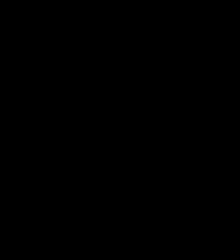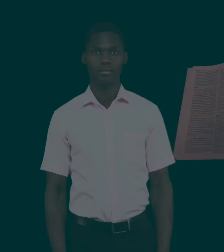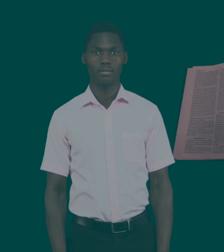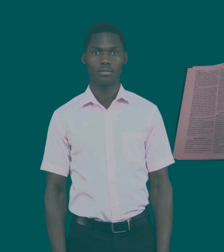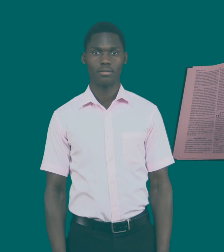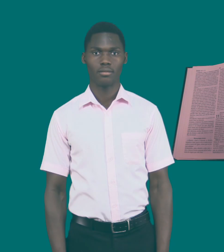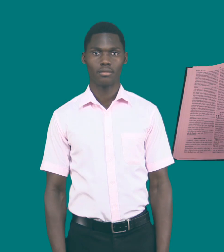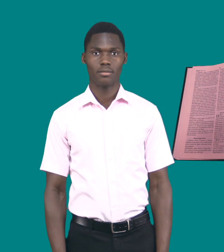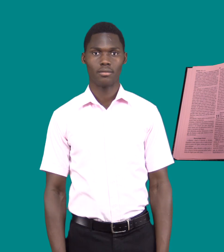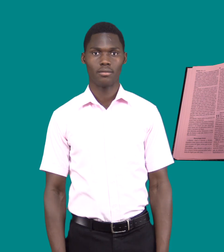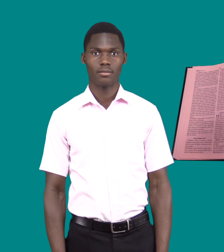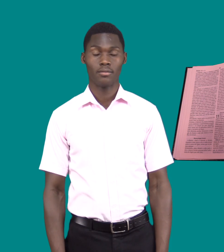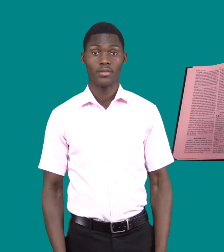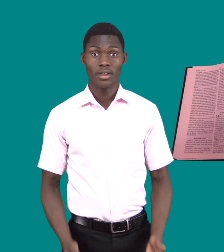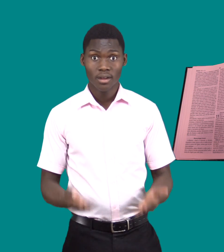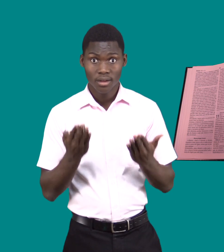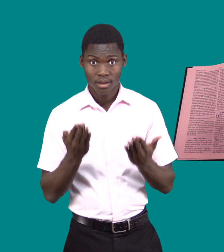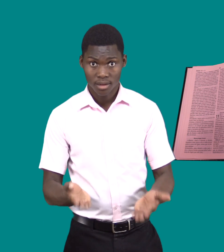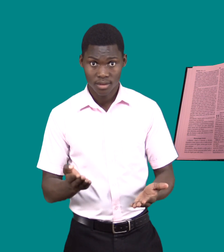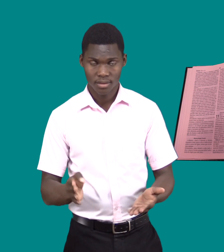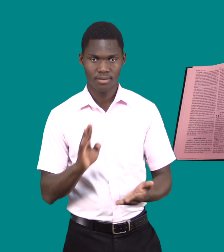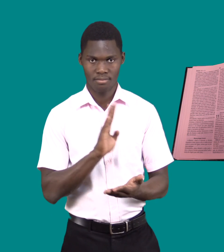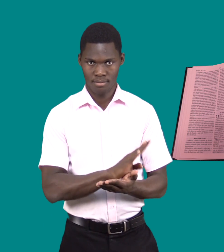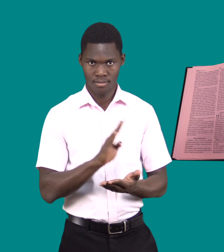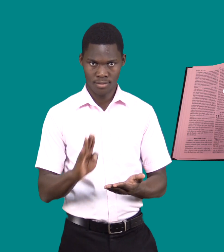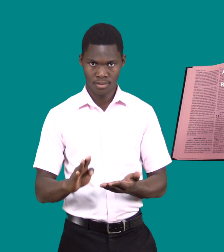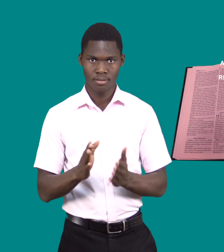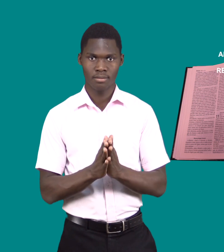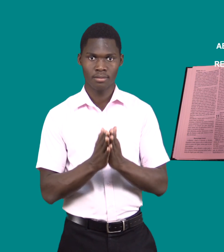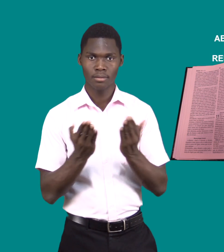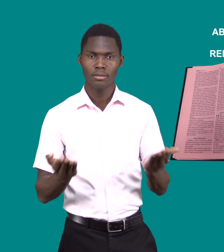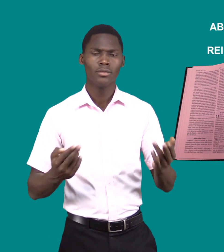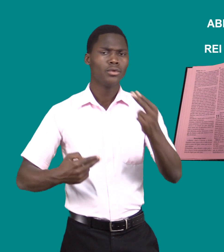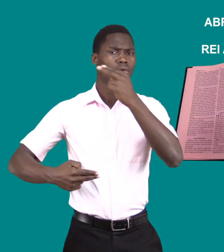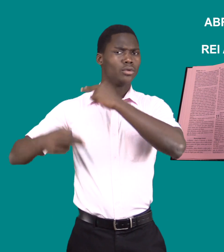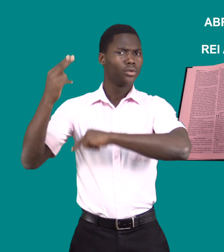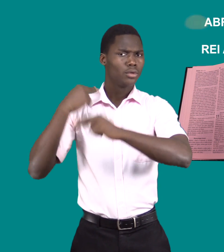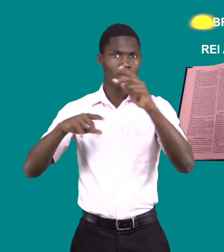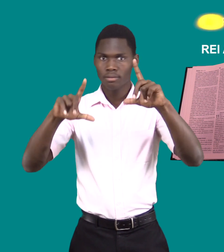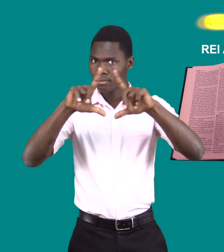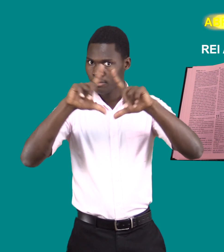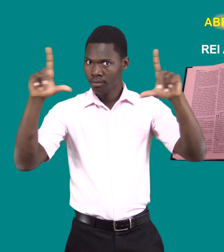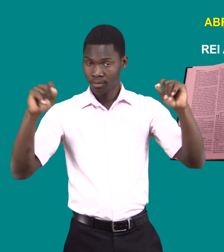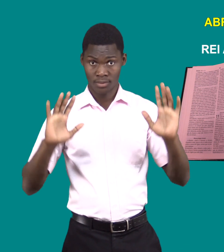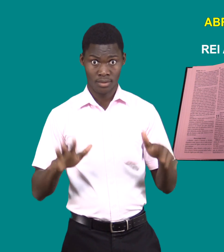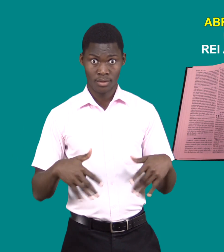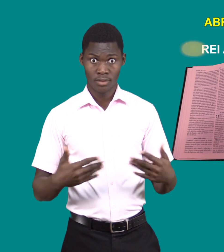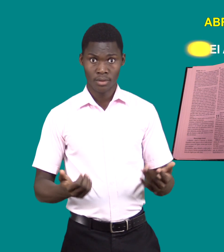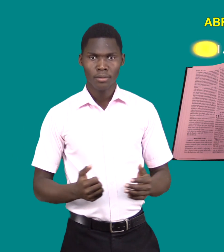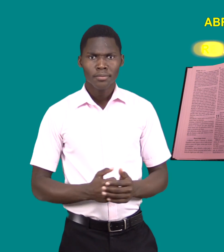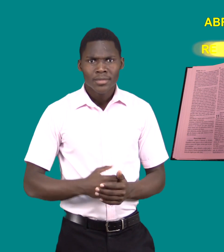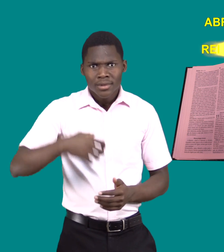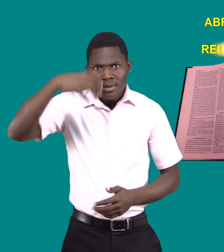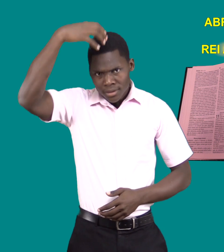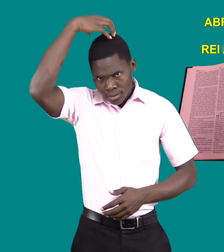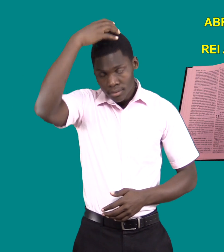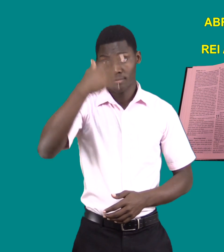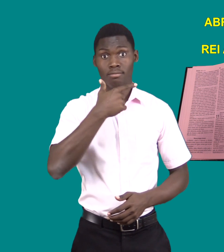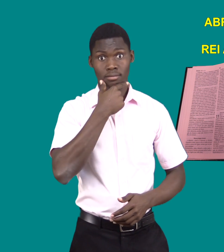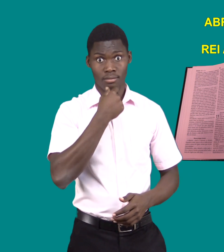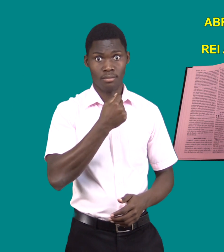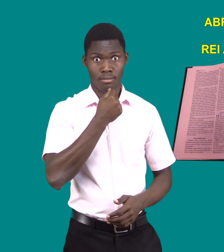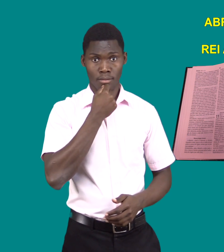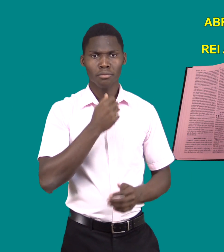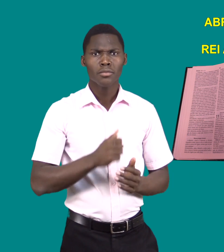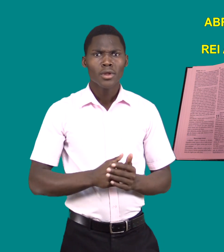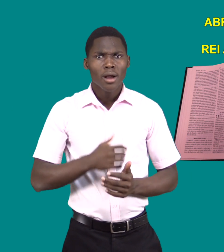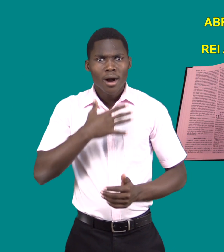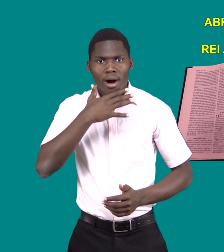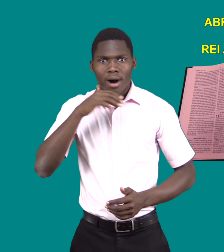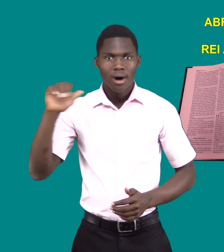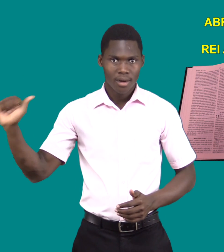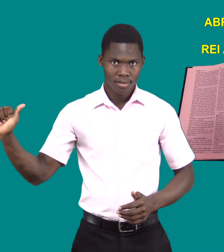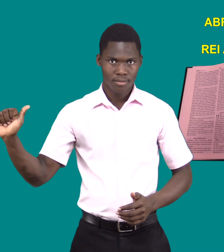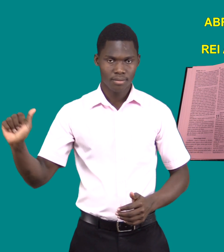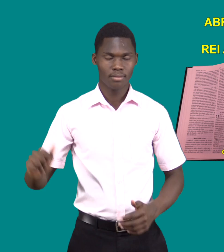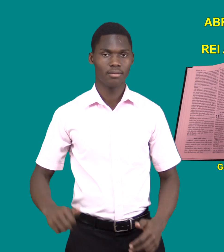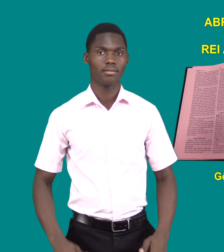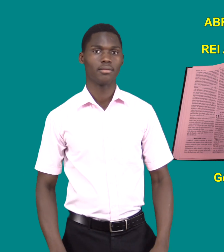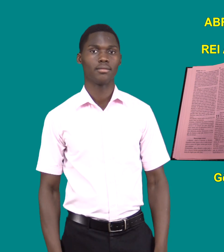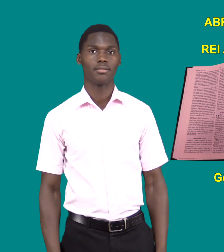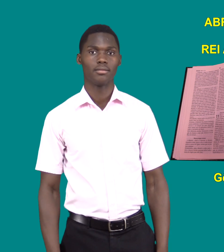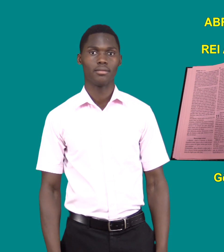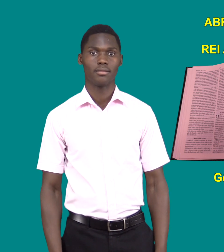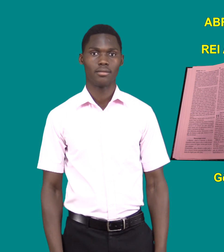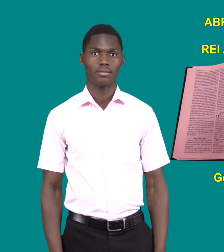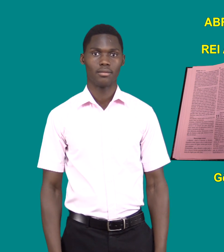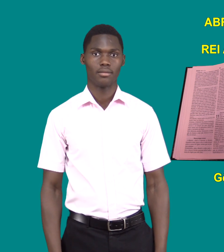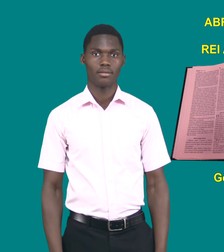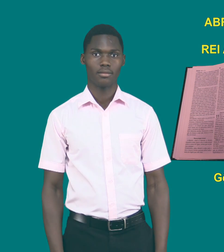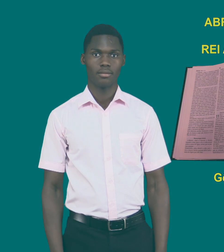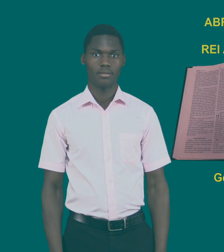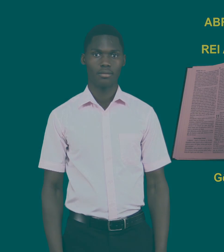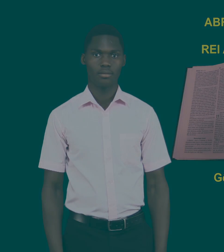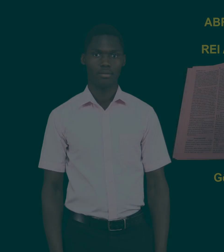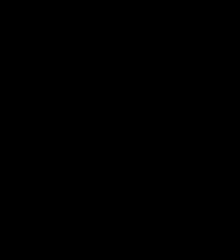Abraham, Sarah and king Abimelech